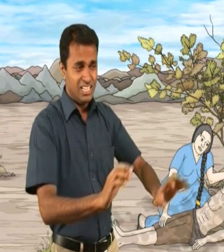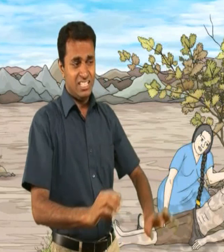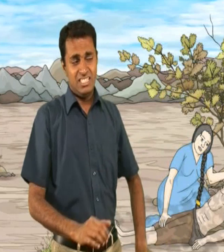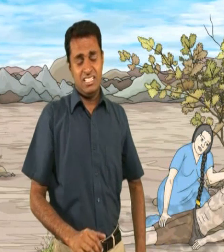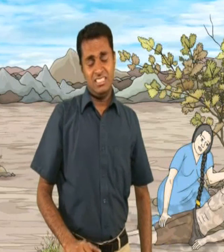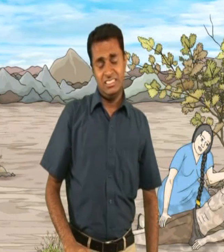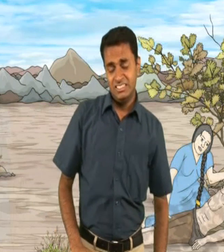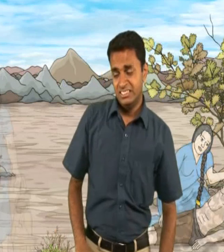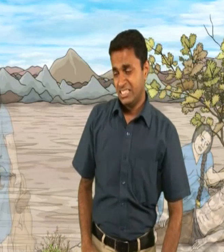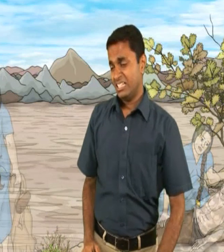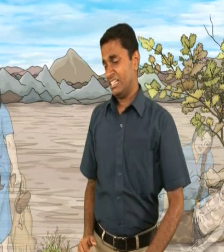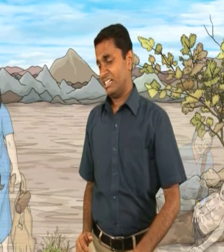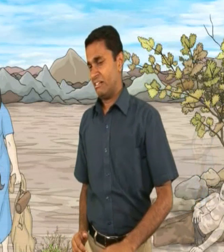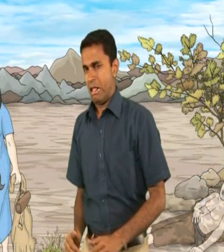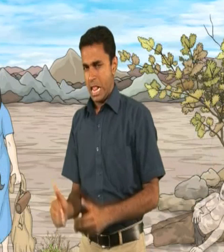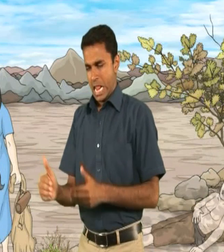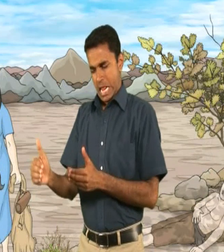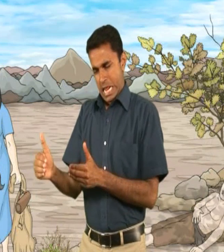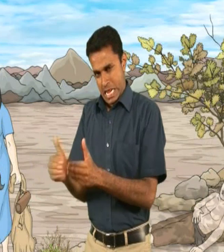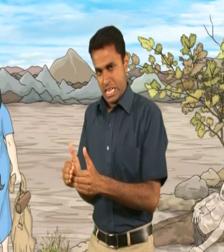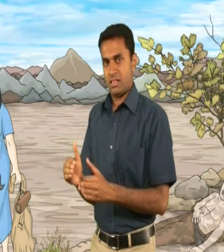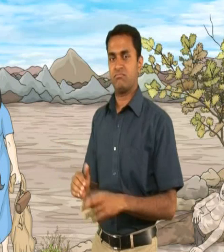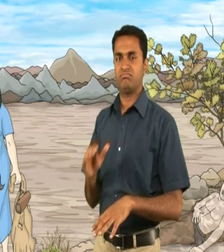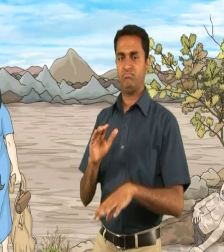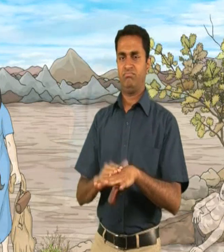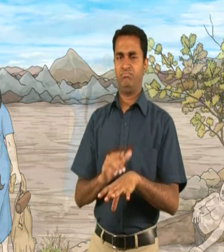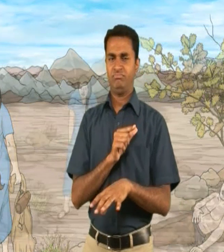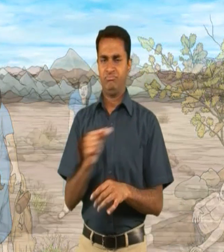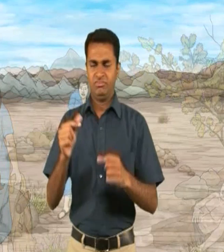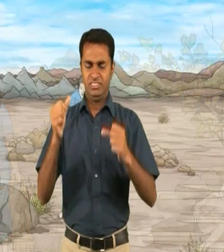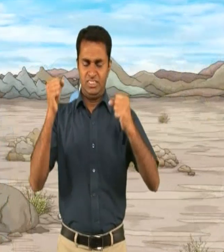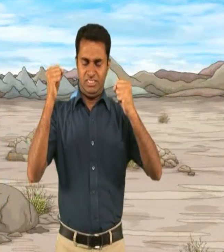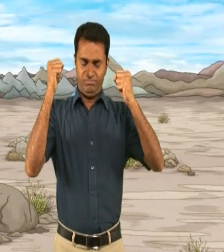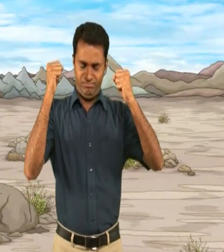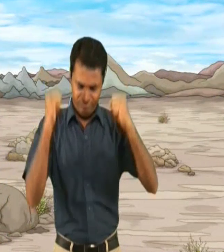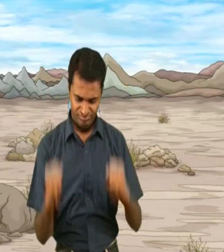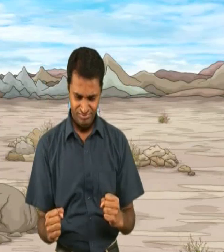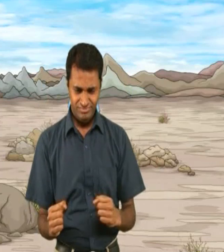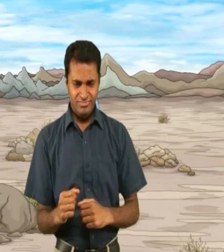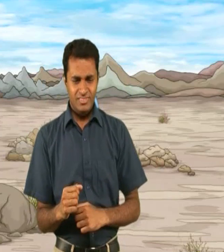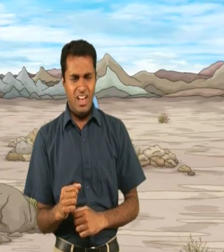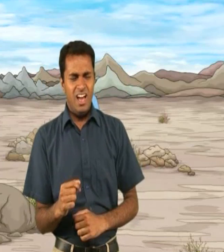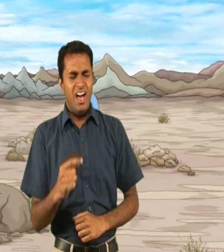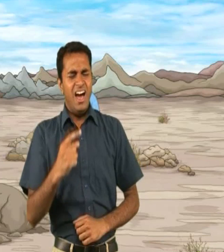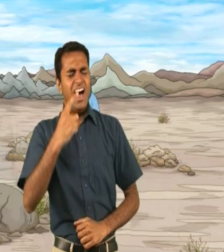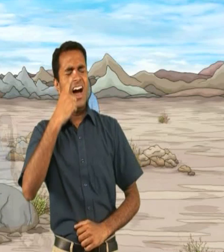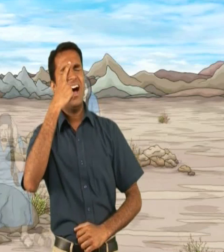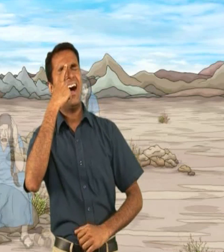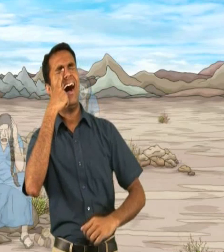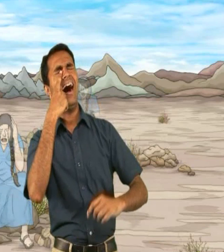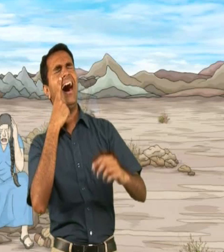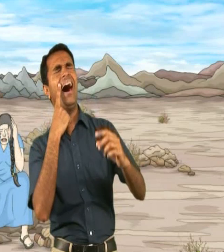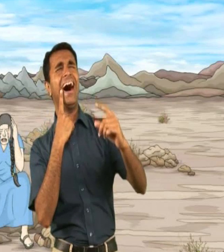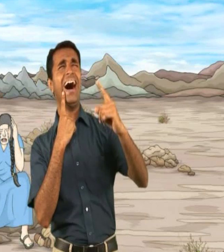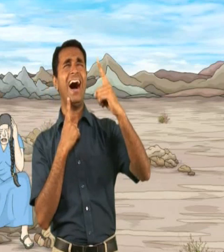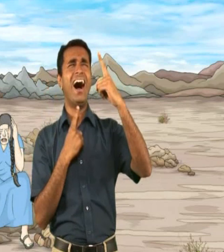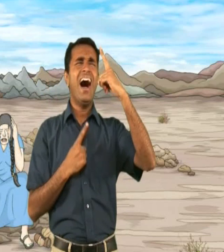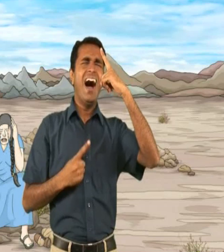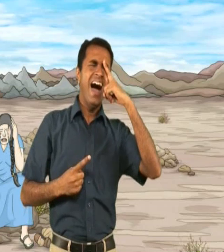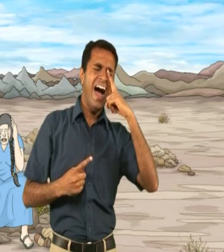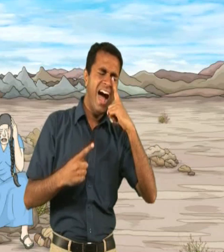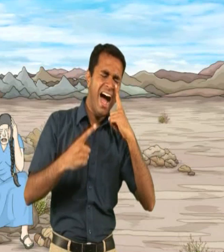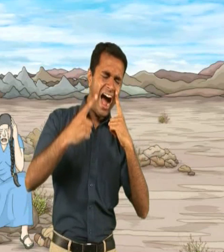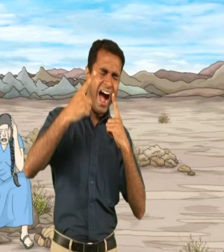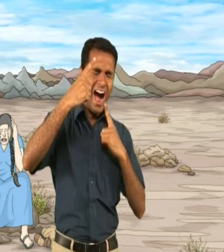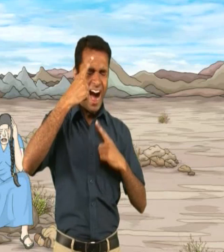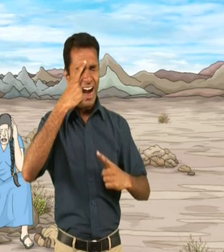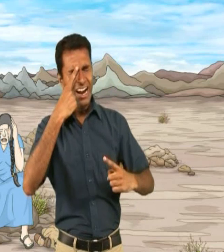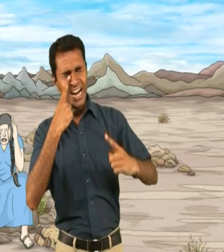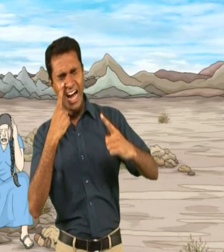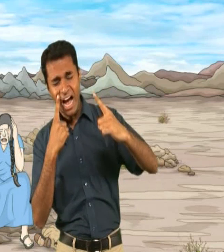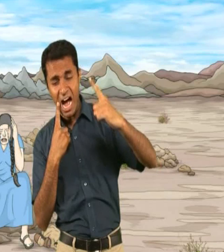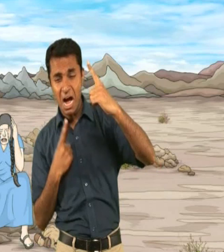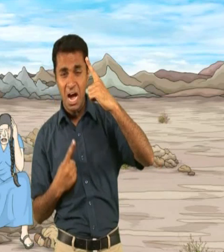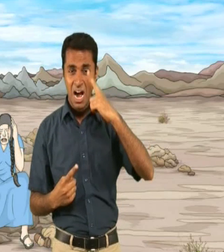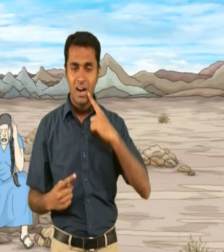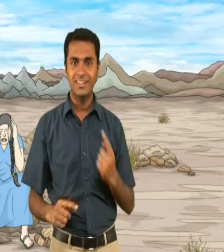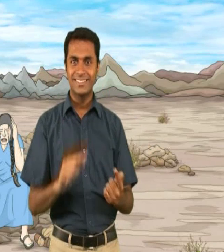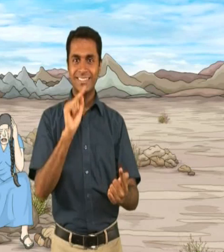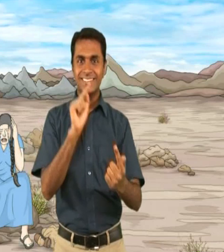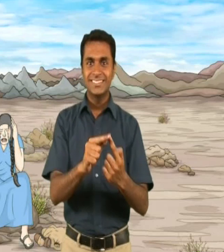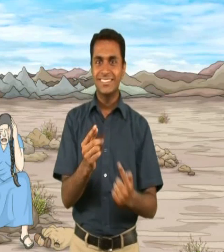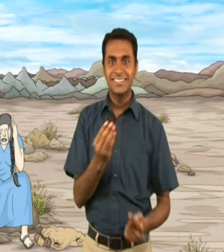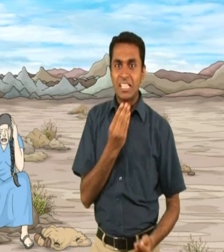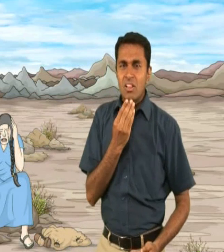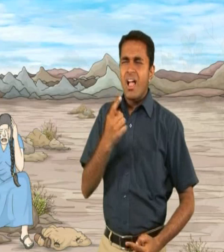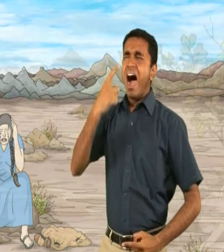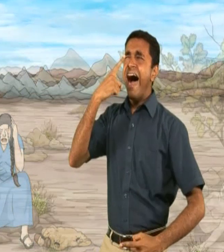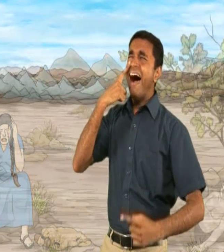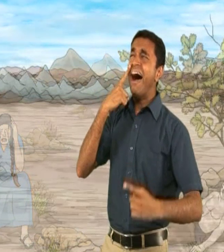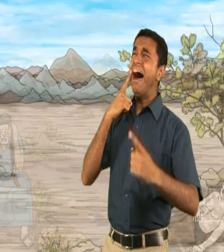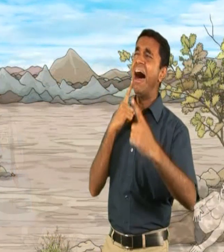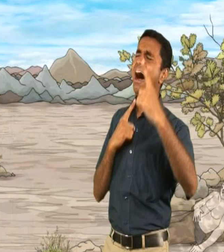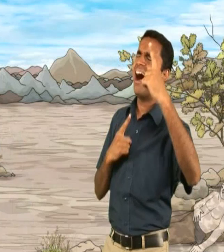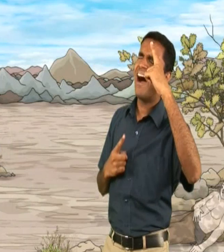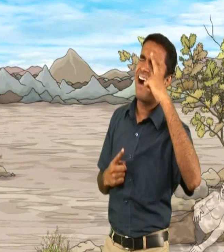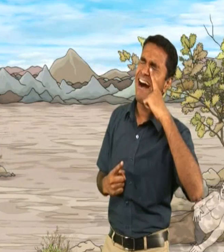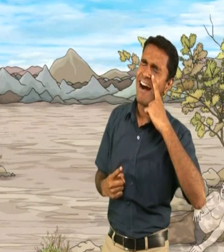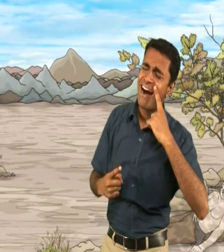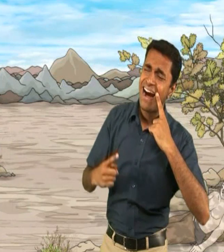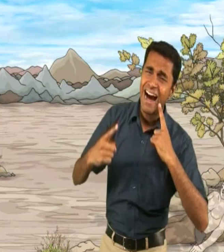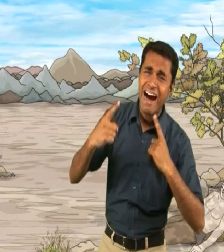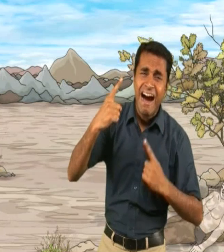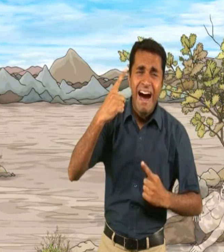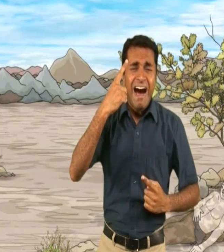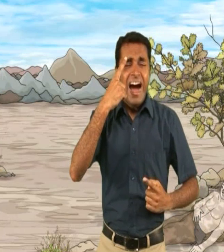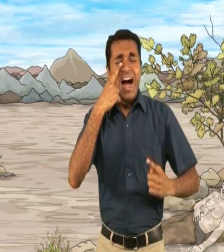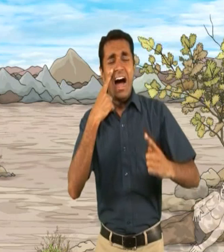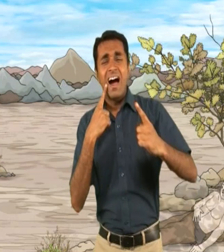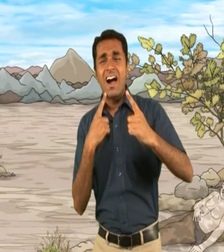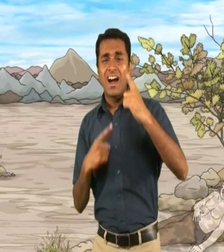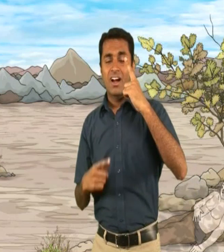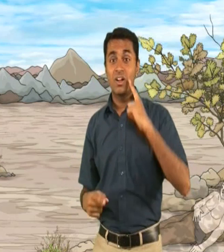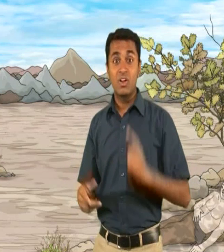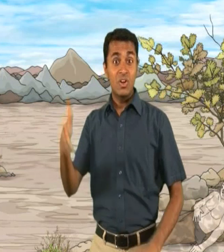Then she went off and sat down nearby, about a bowshot away, for she said, “I cannot bear to watch the boy die!”